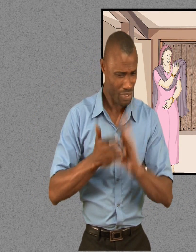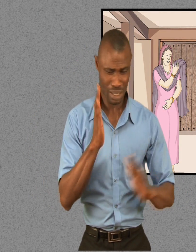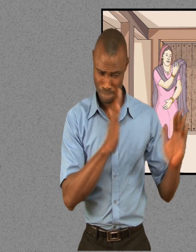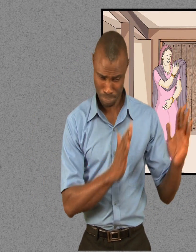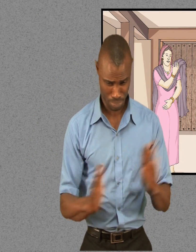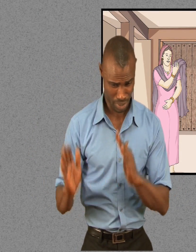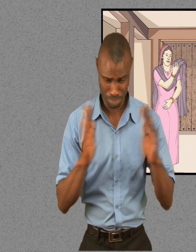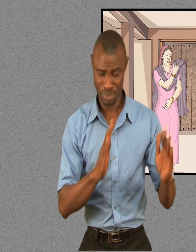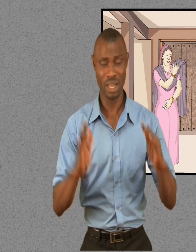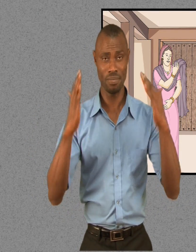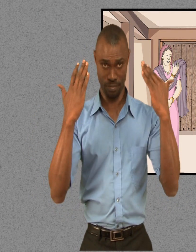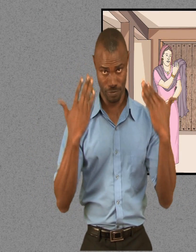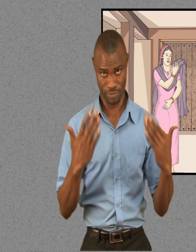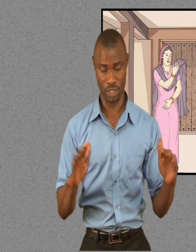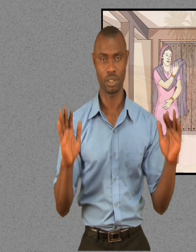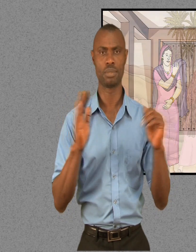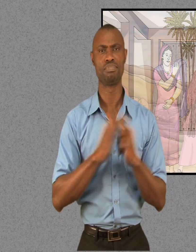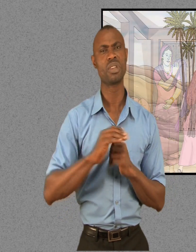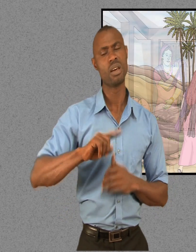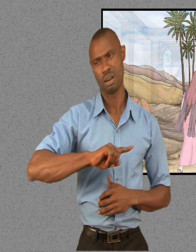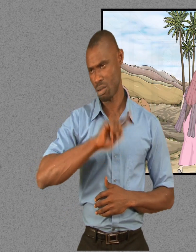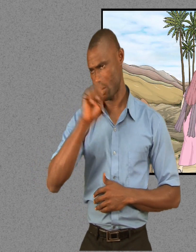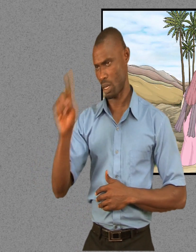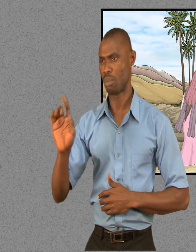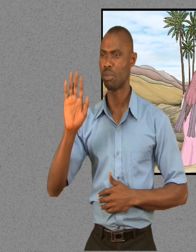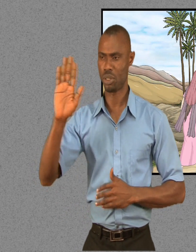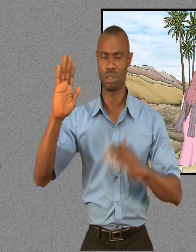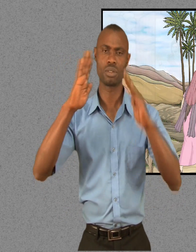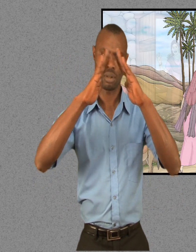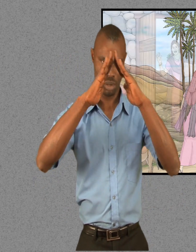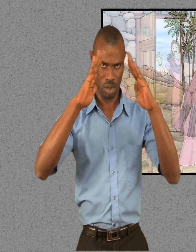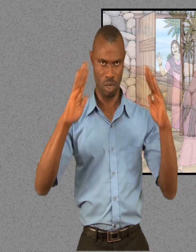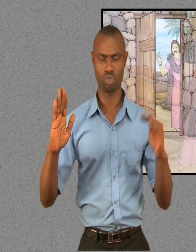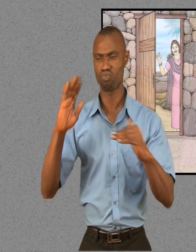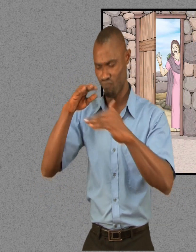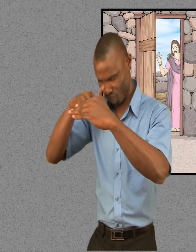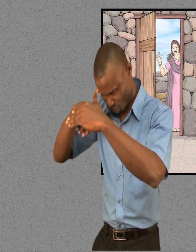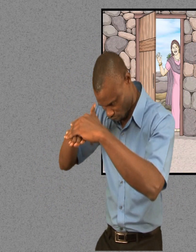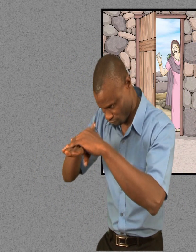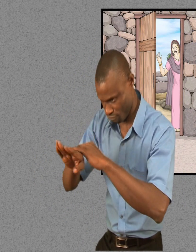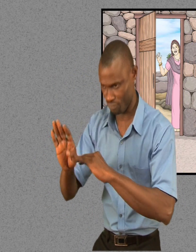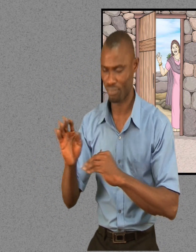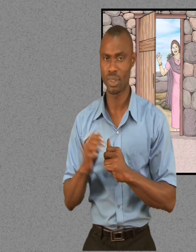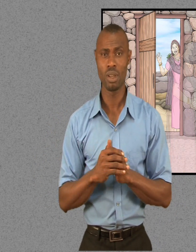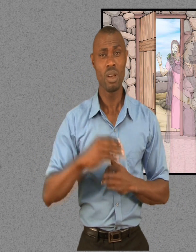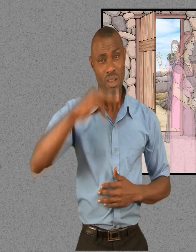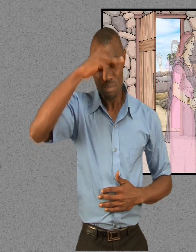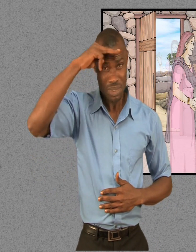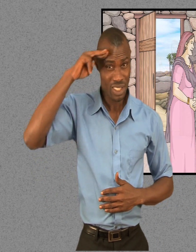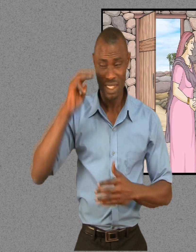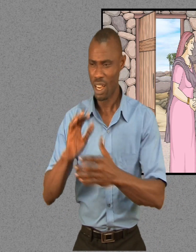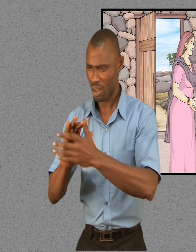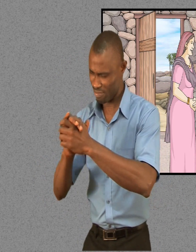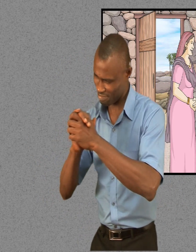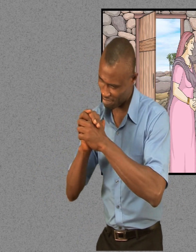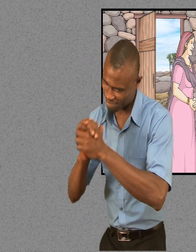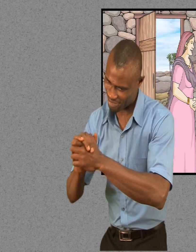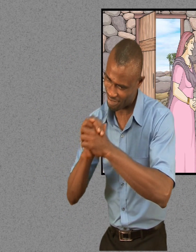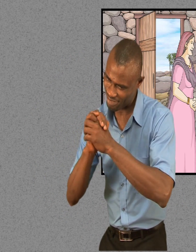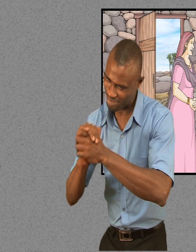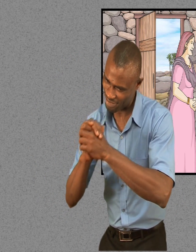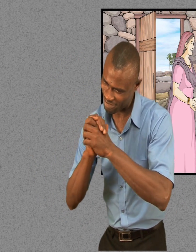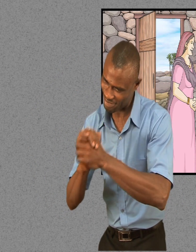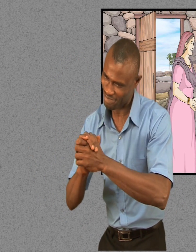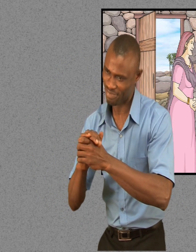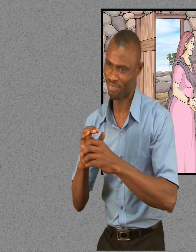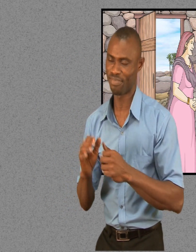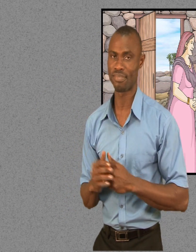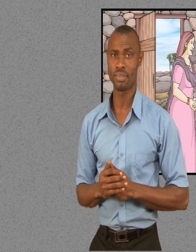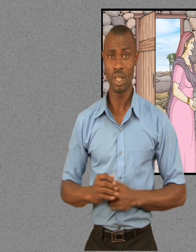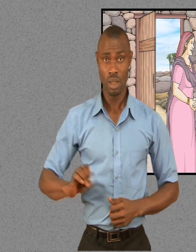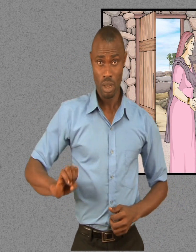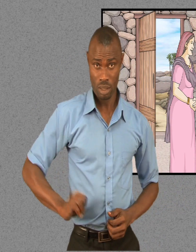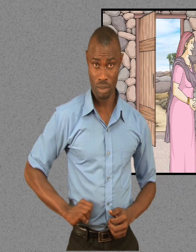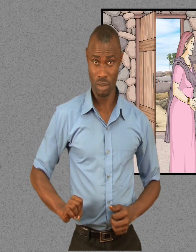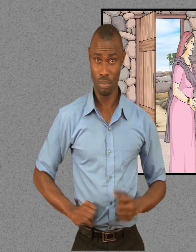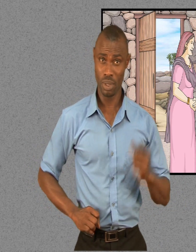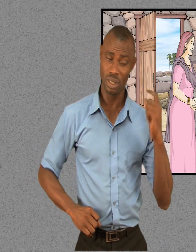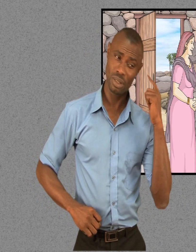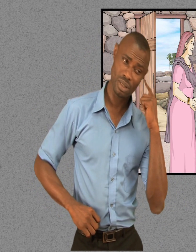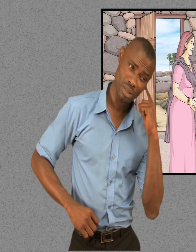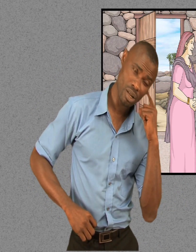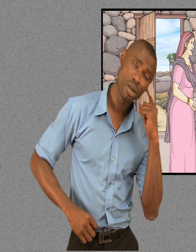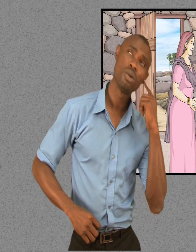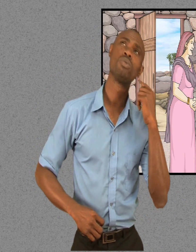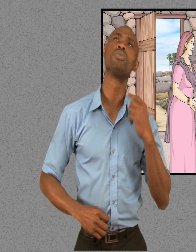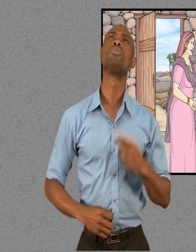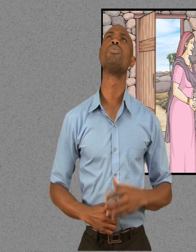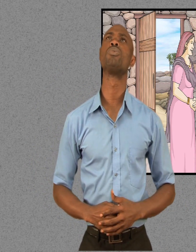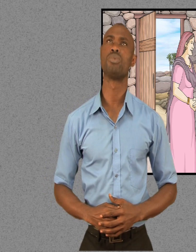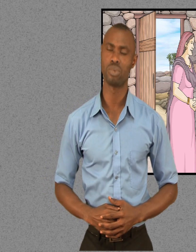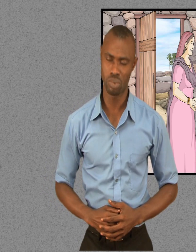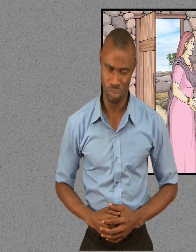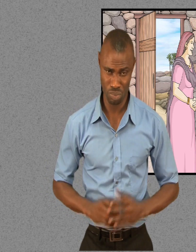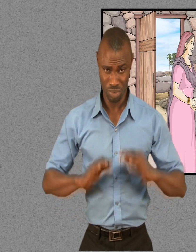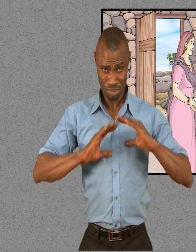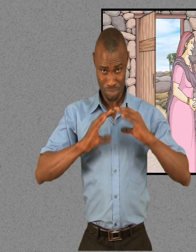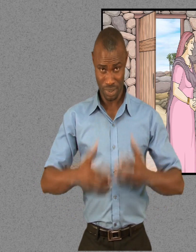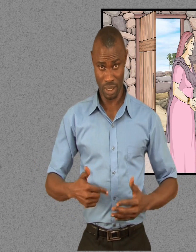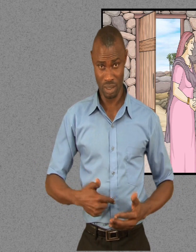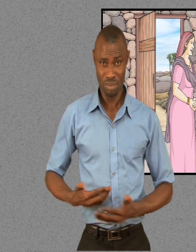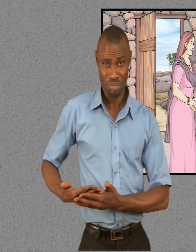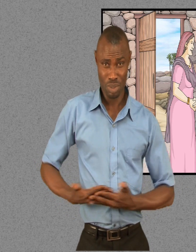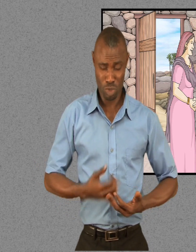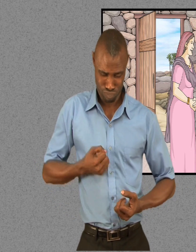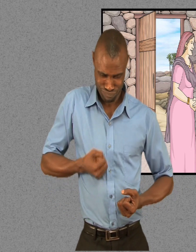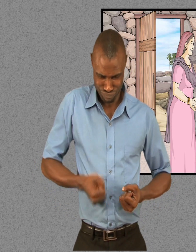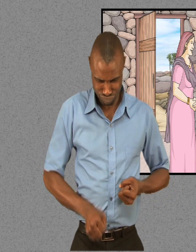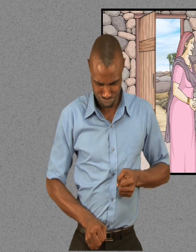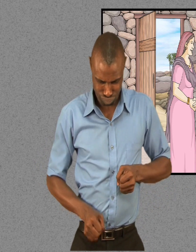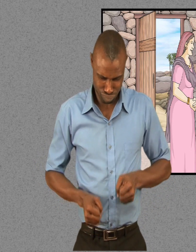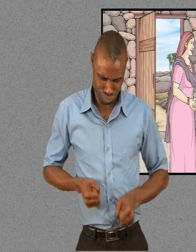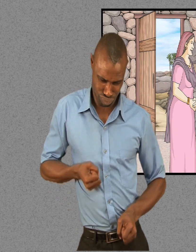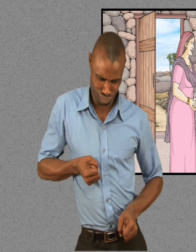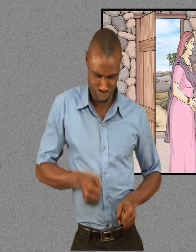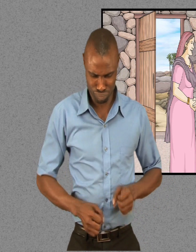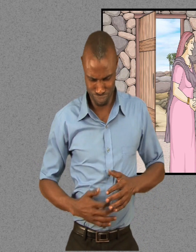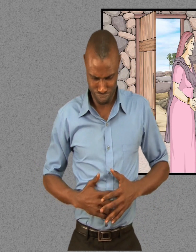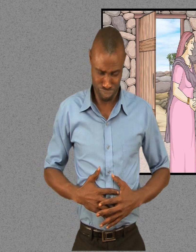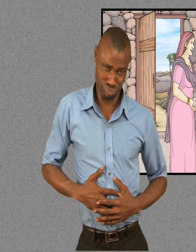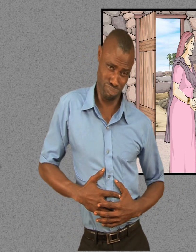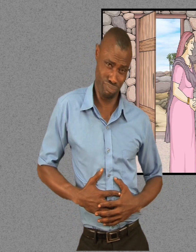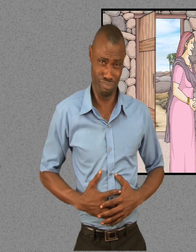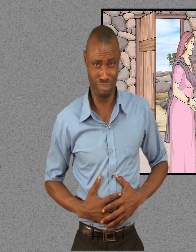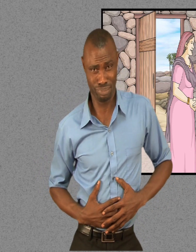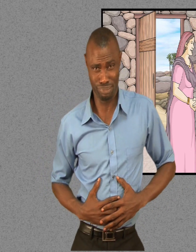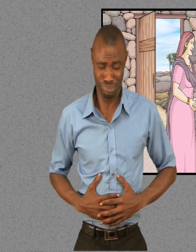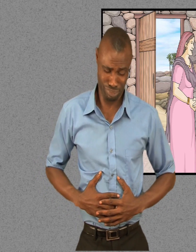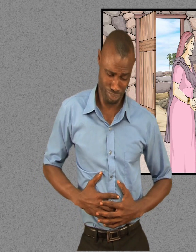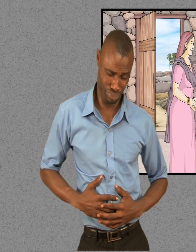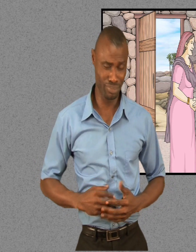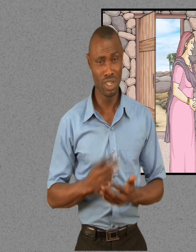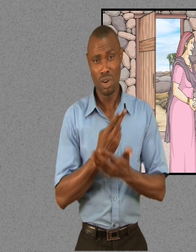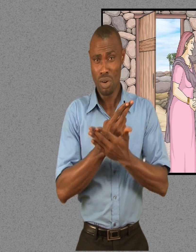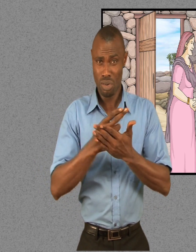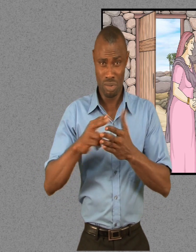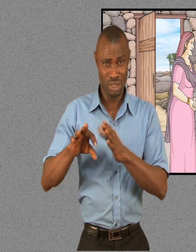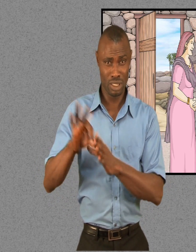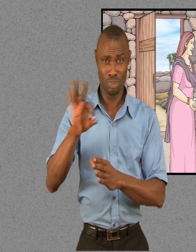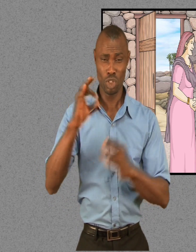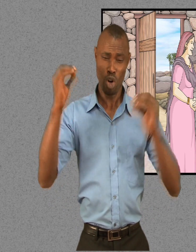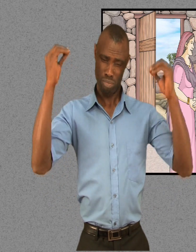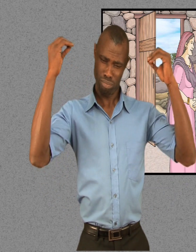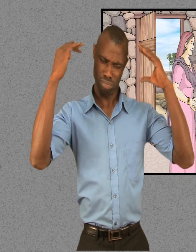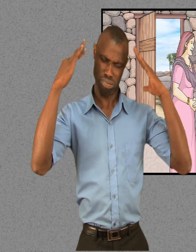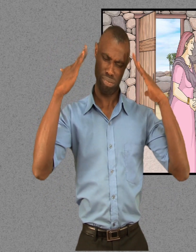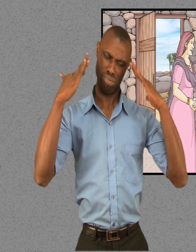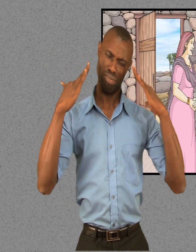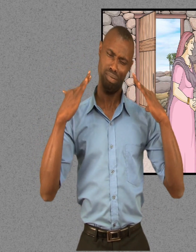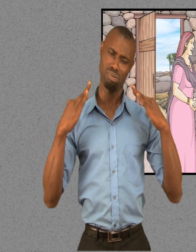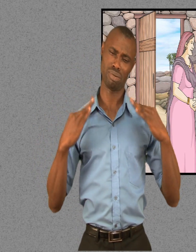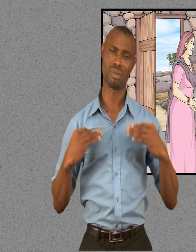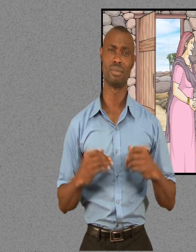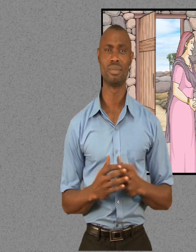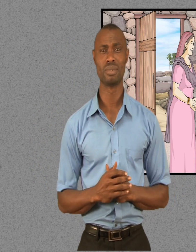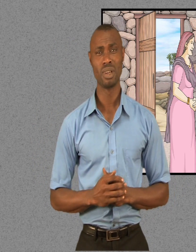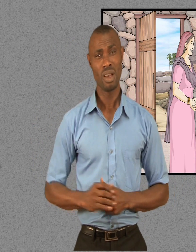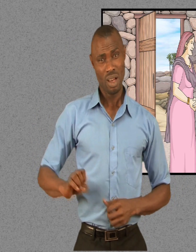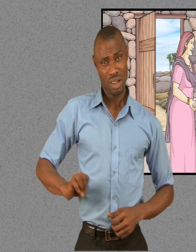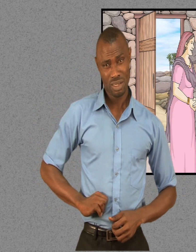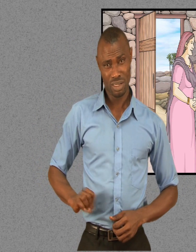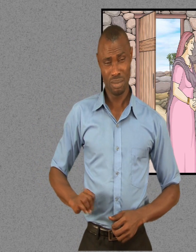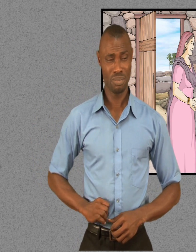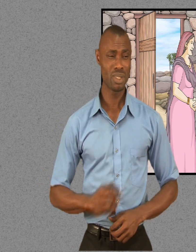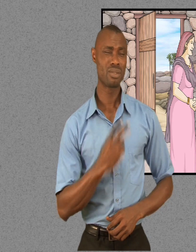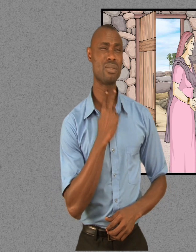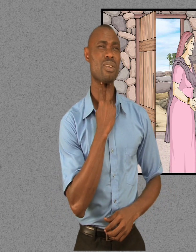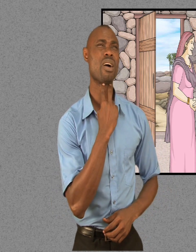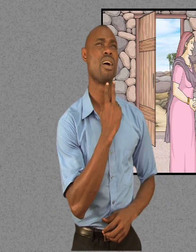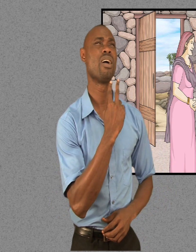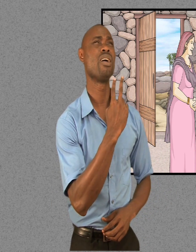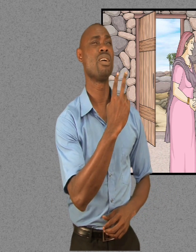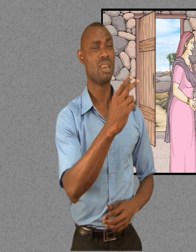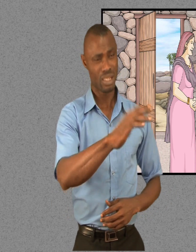And why am I so honored, that the mother of my Lord should come to me? For as soon as the sound of your greeting reached my ears, the baby in my womb leaped for joy.